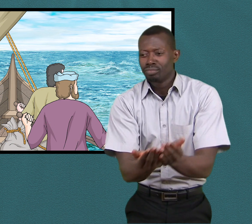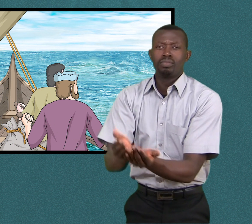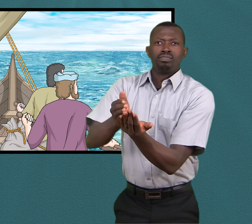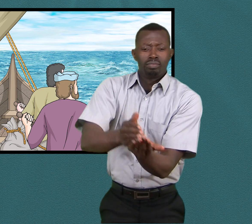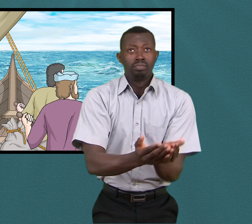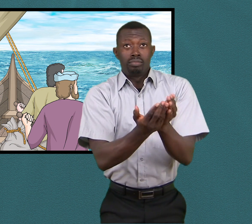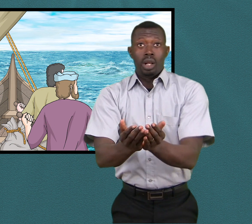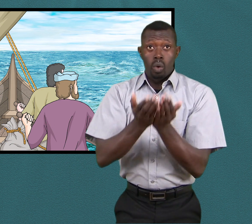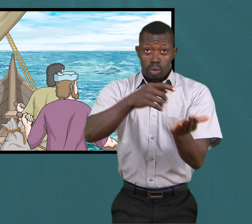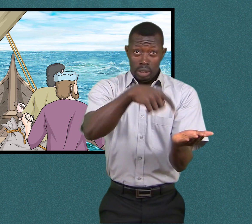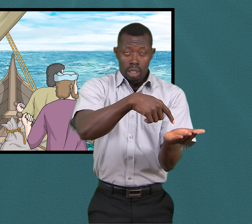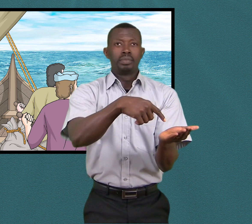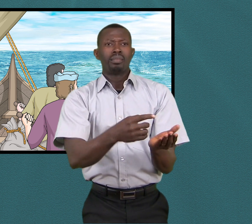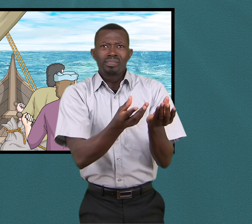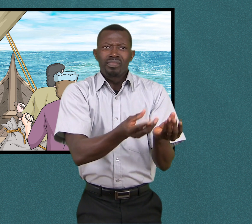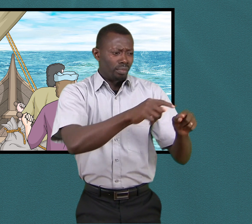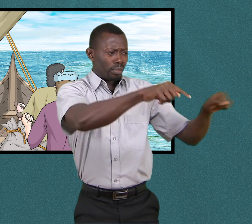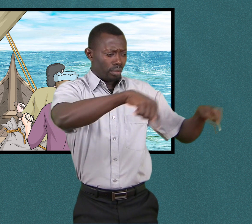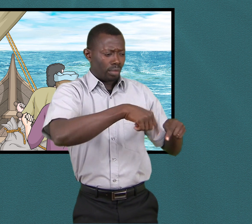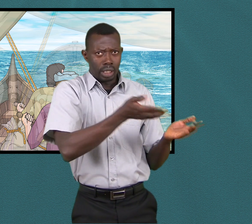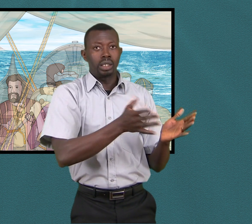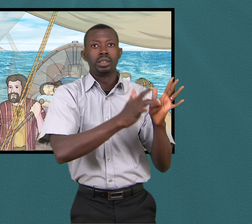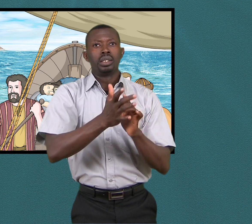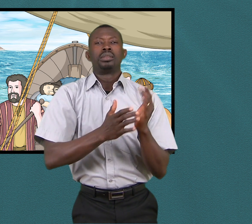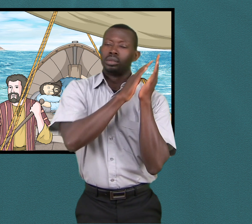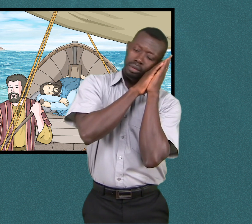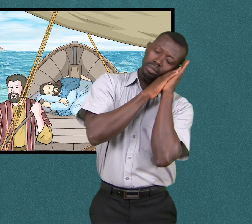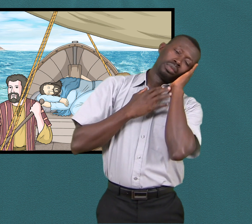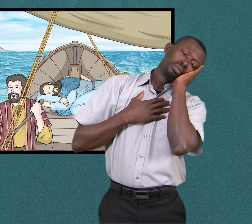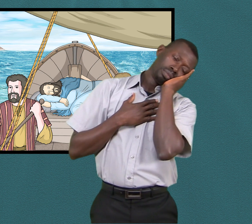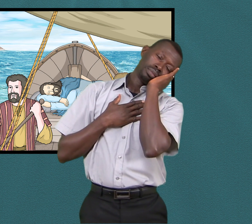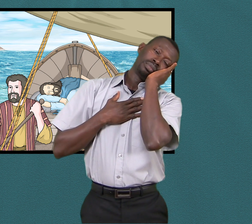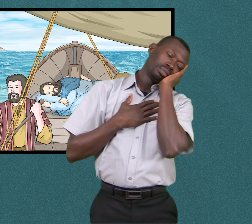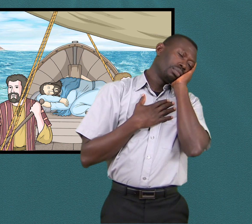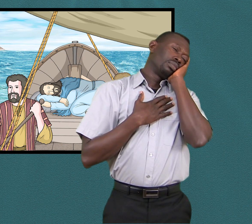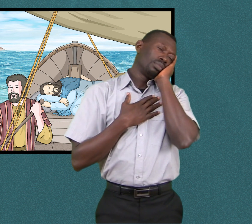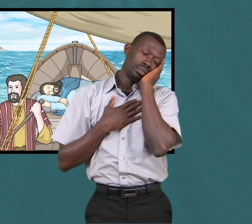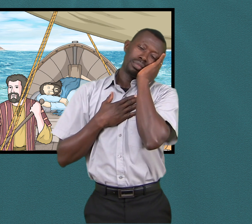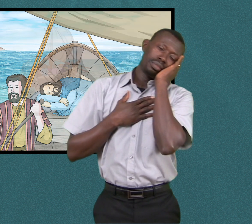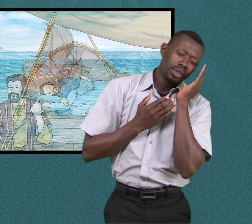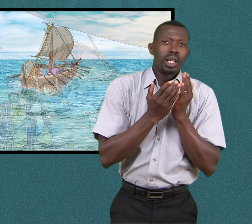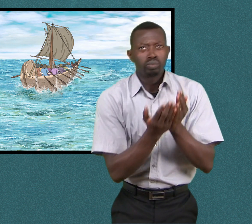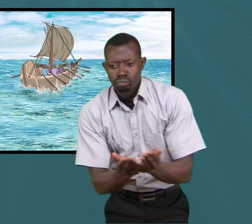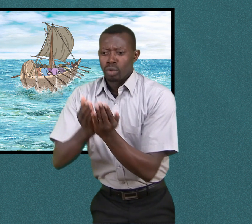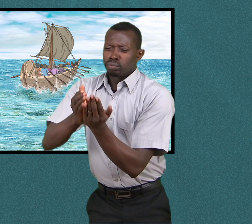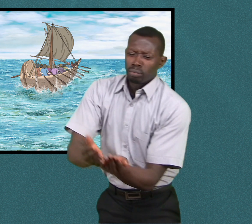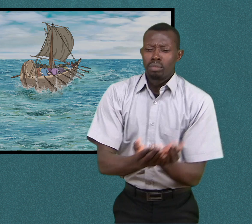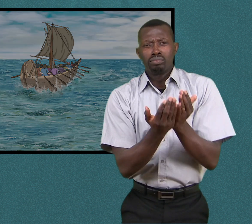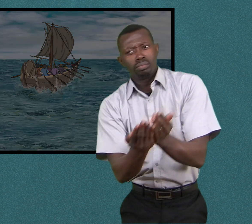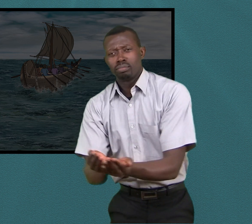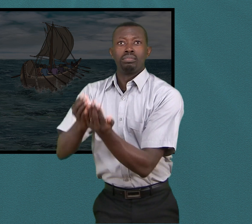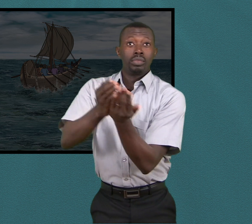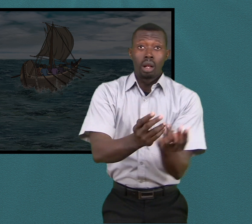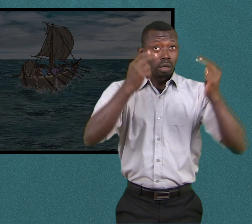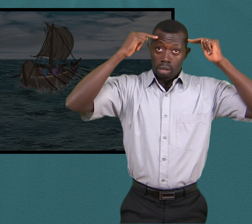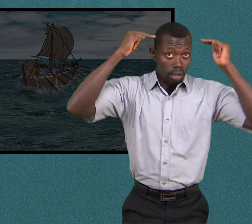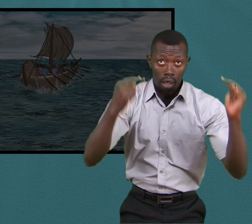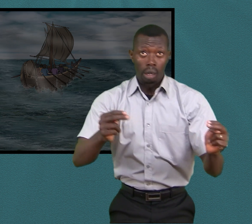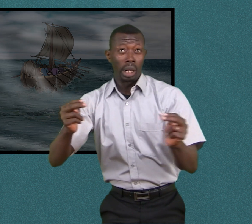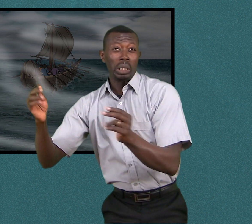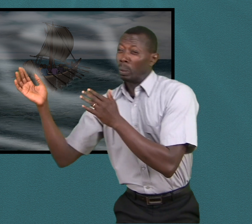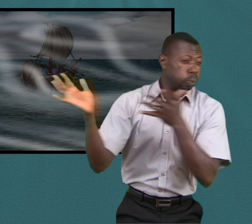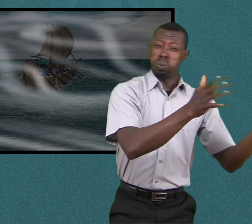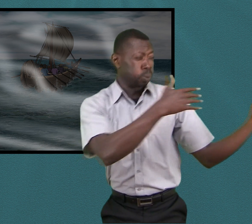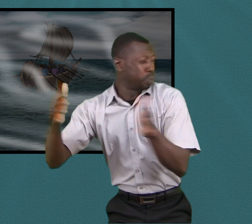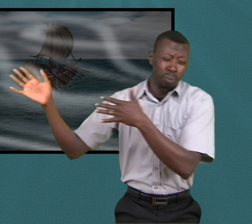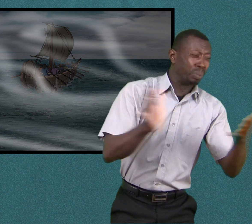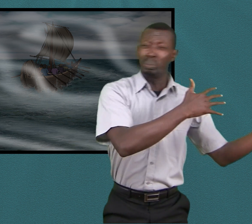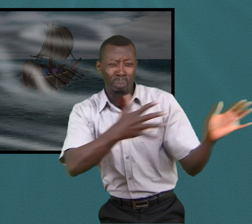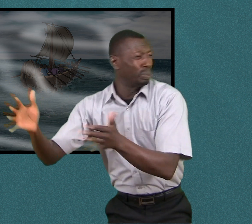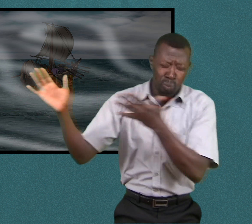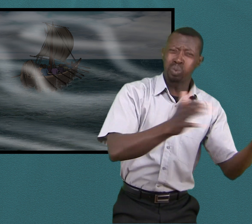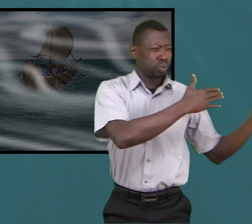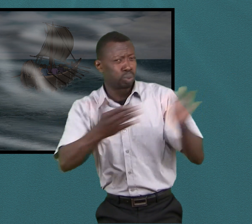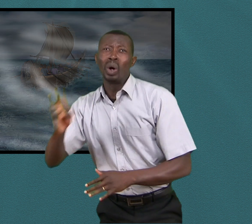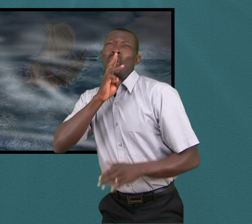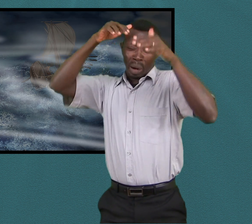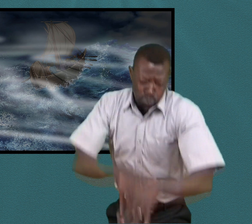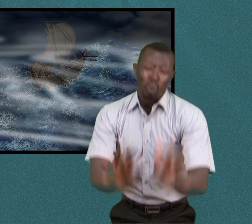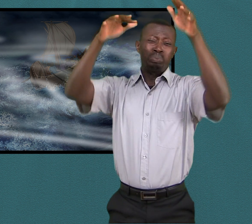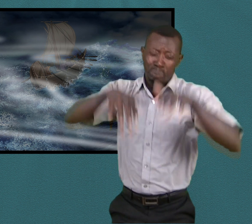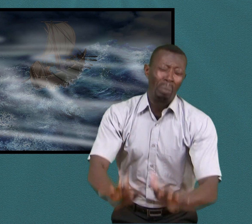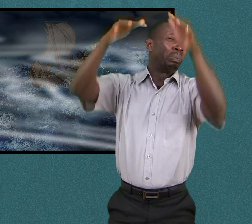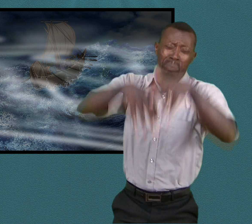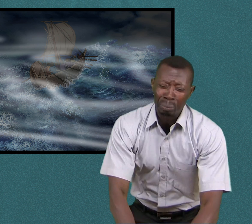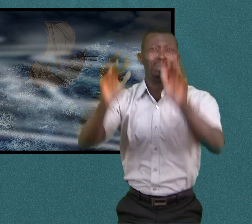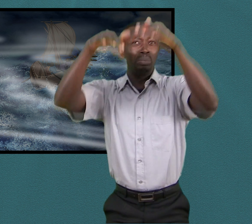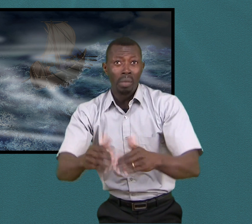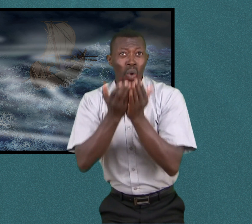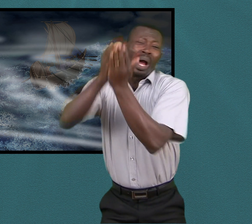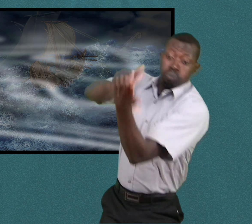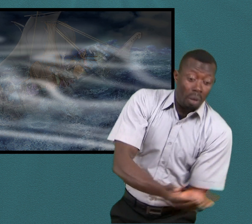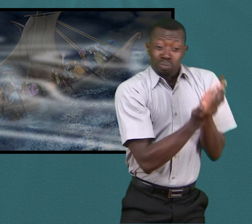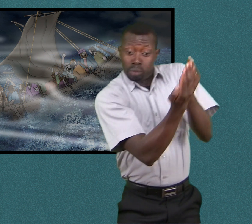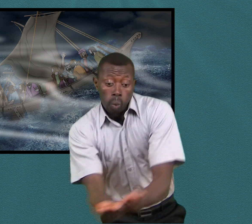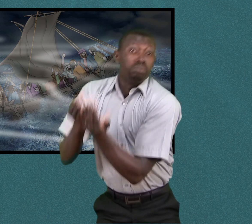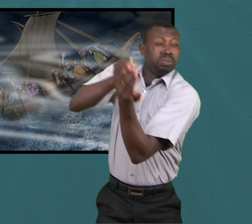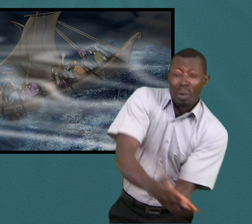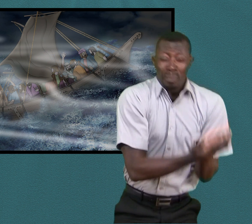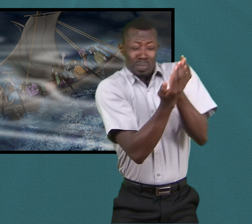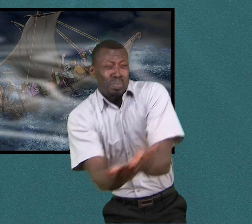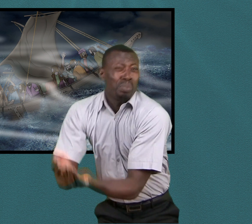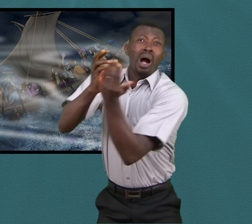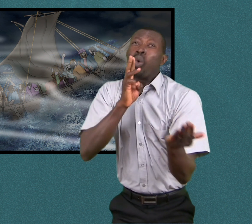Soon a violent windstorm came up, and the waves were breaking over the boat, so that it was being swamped.